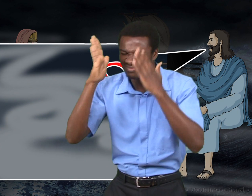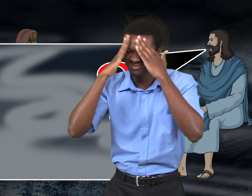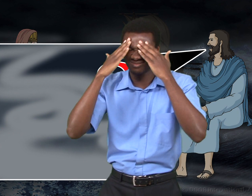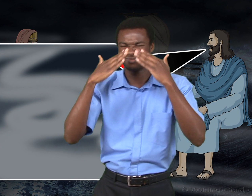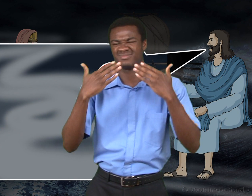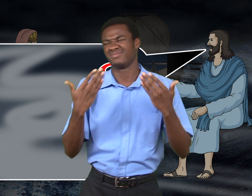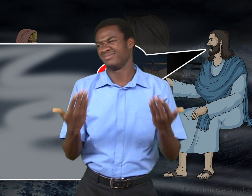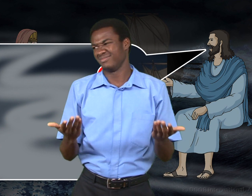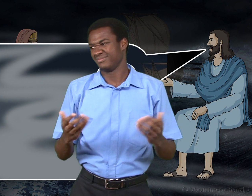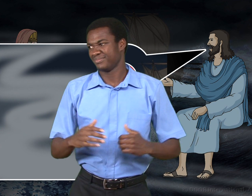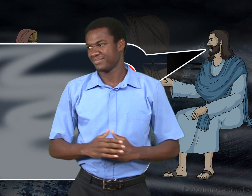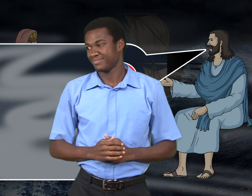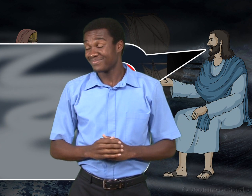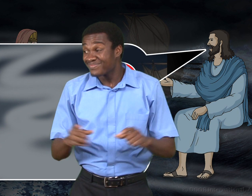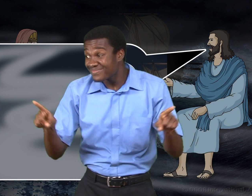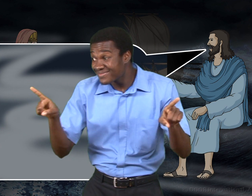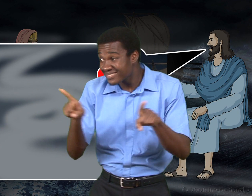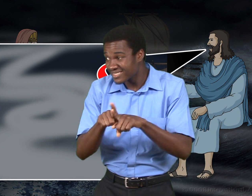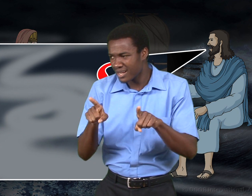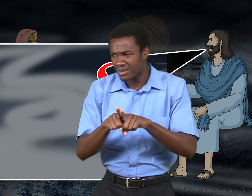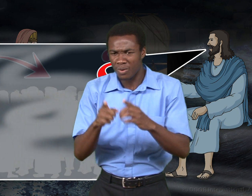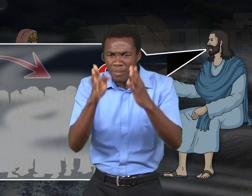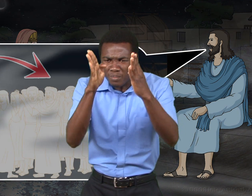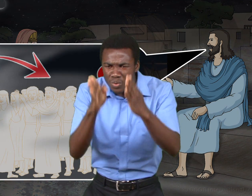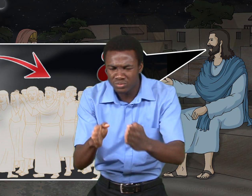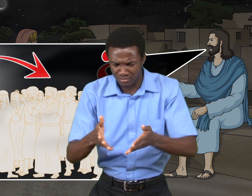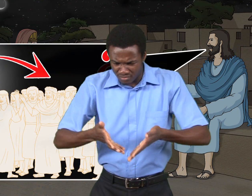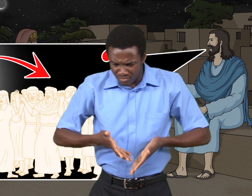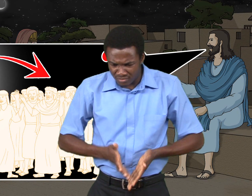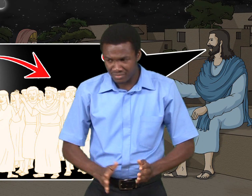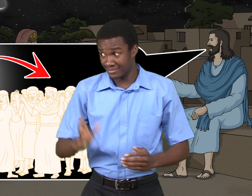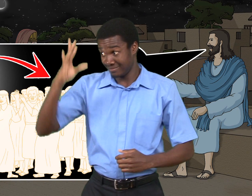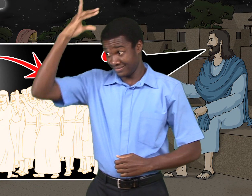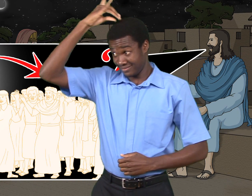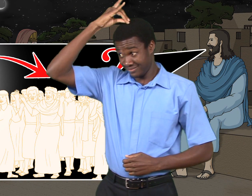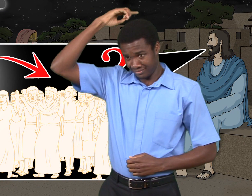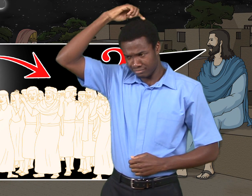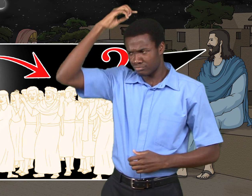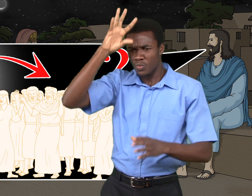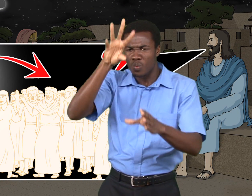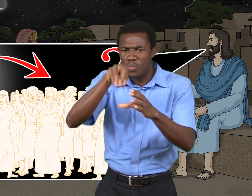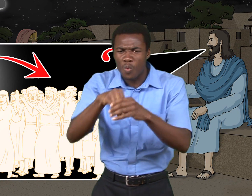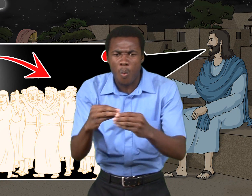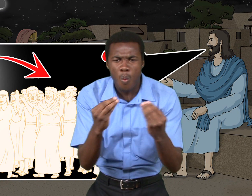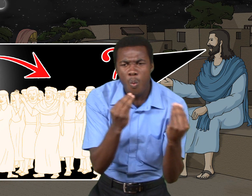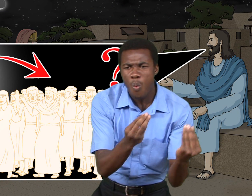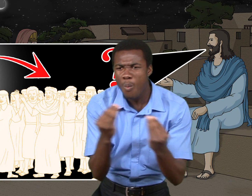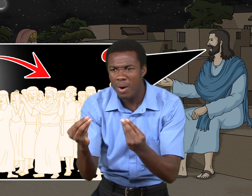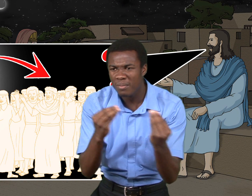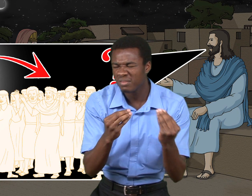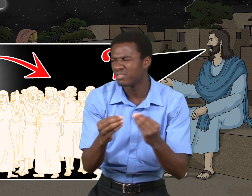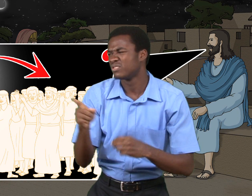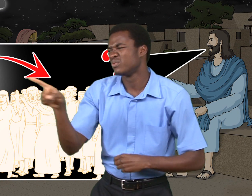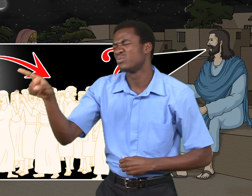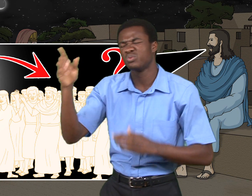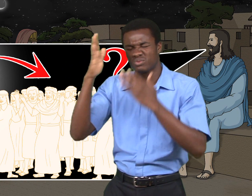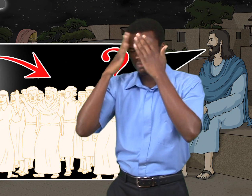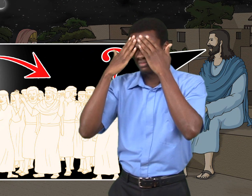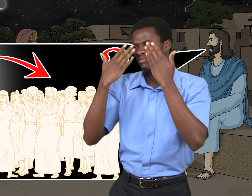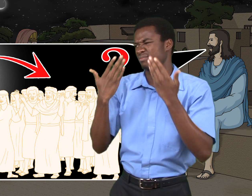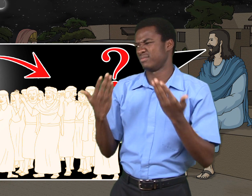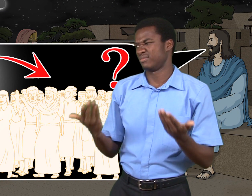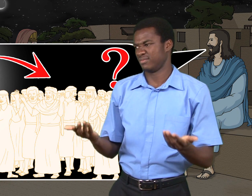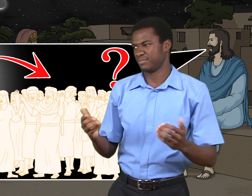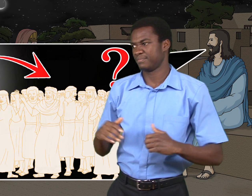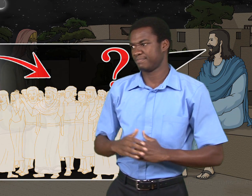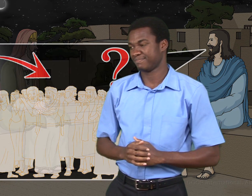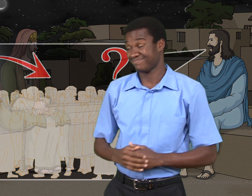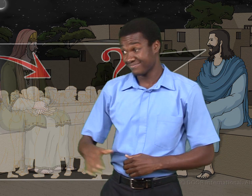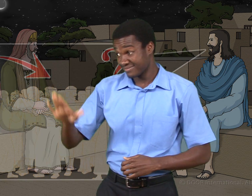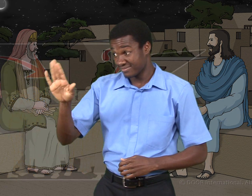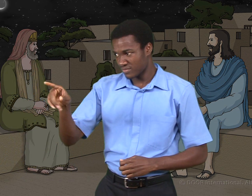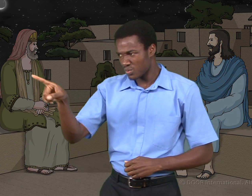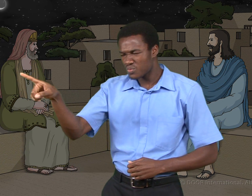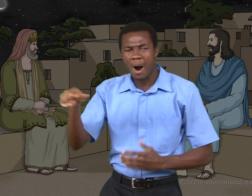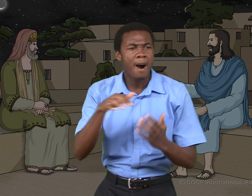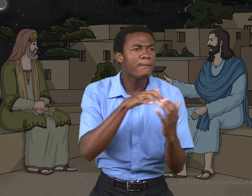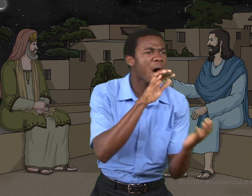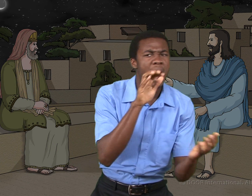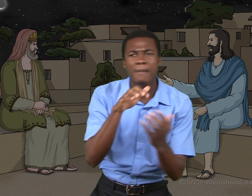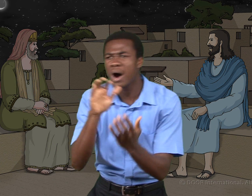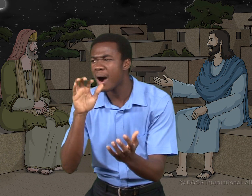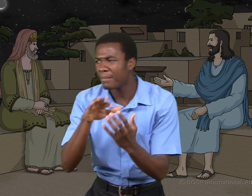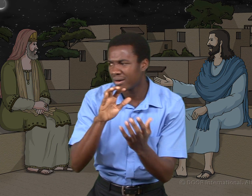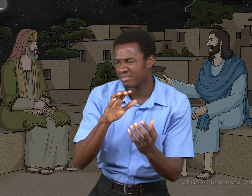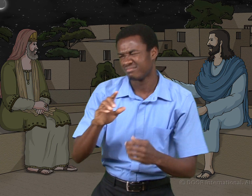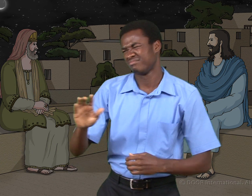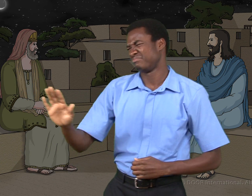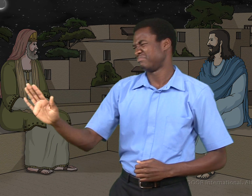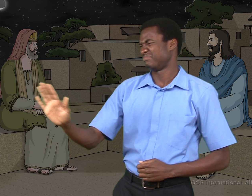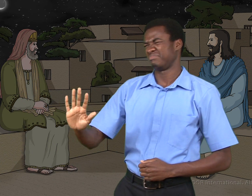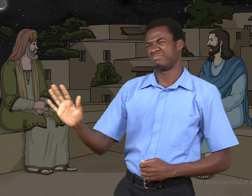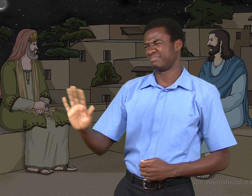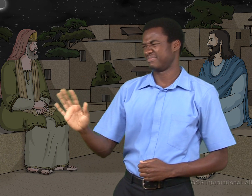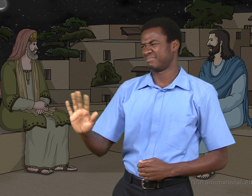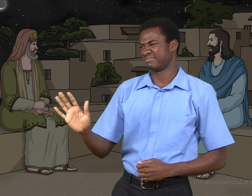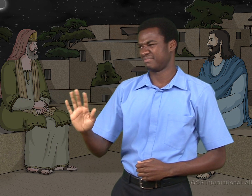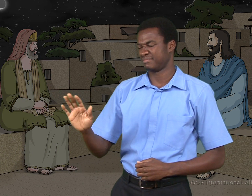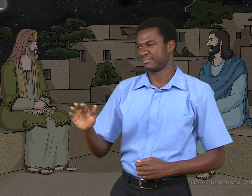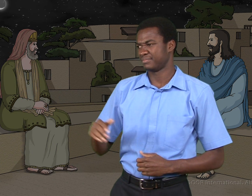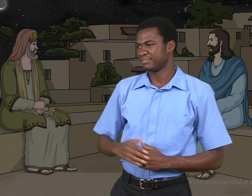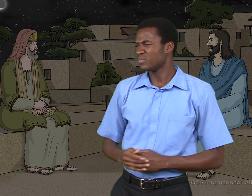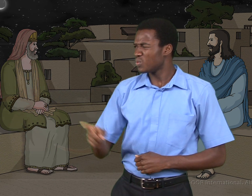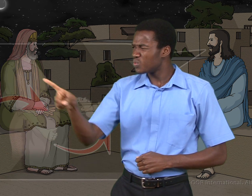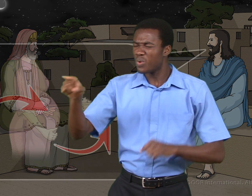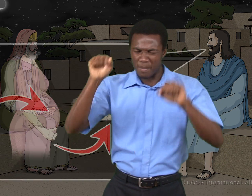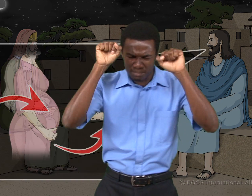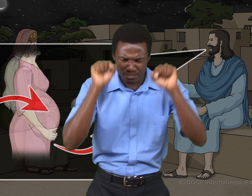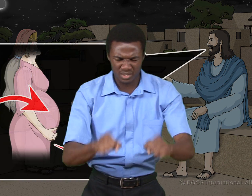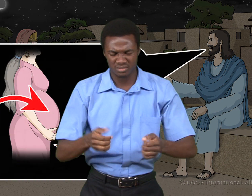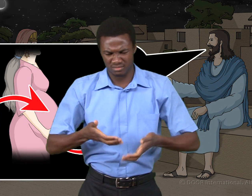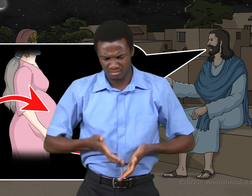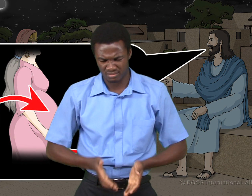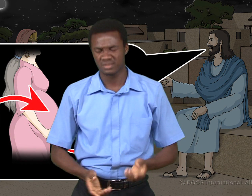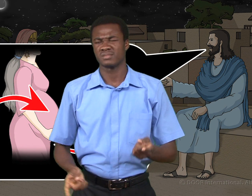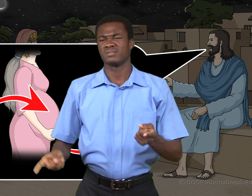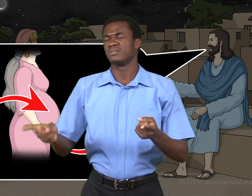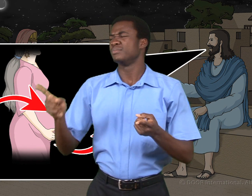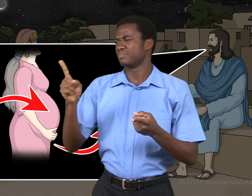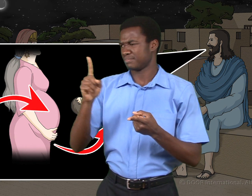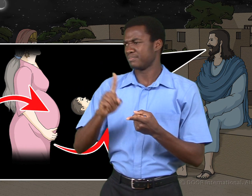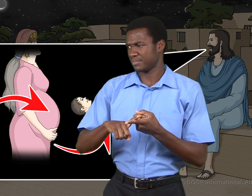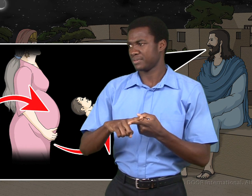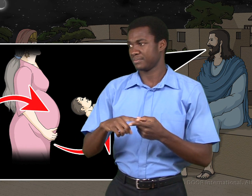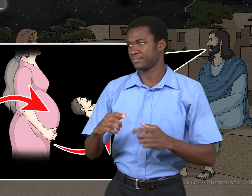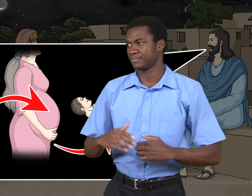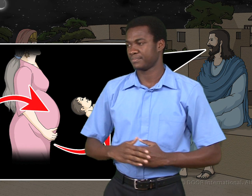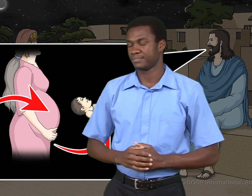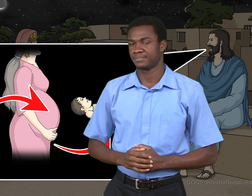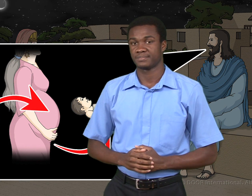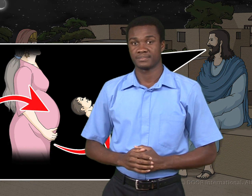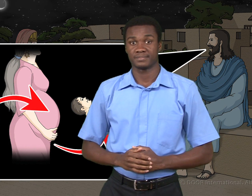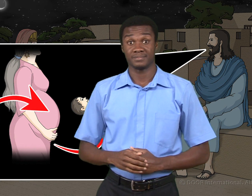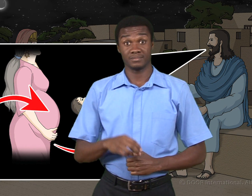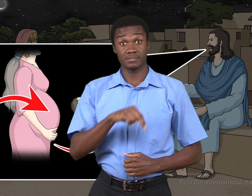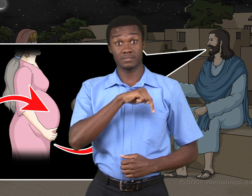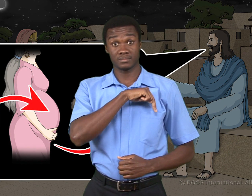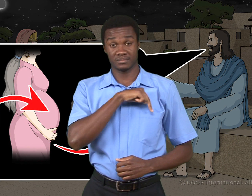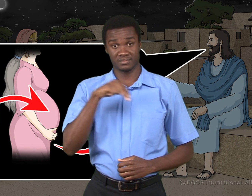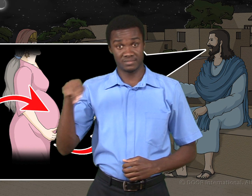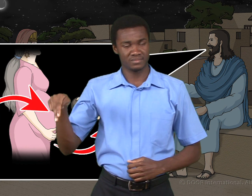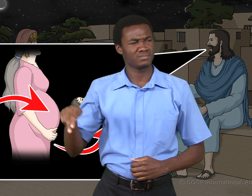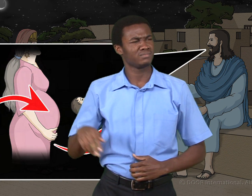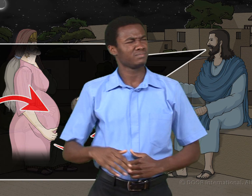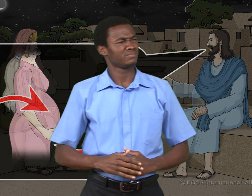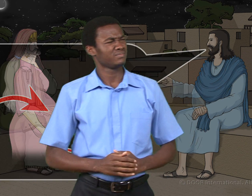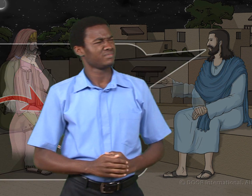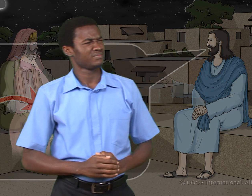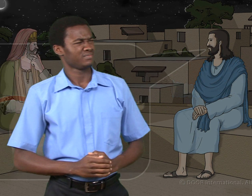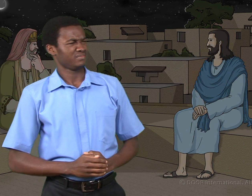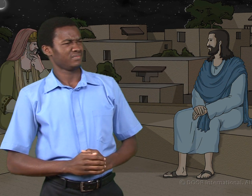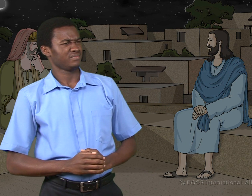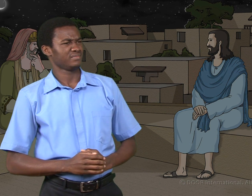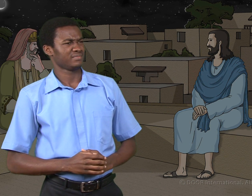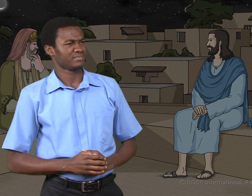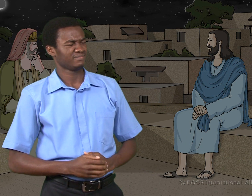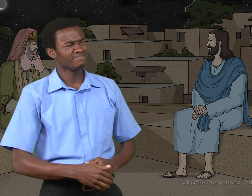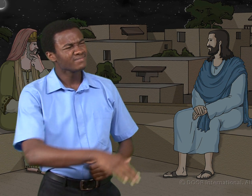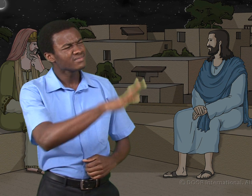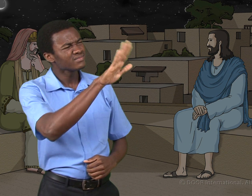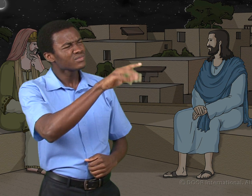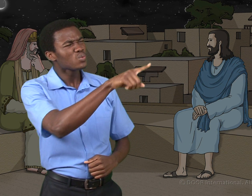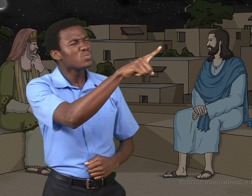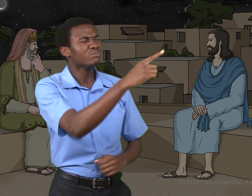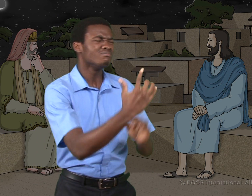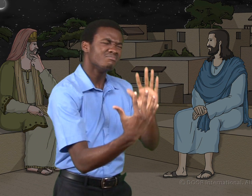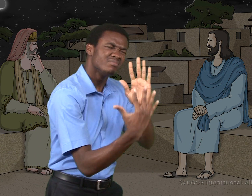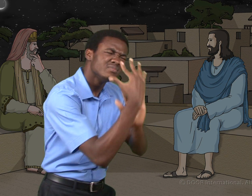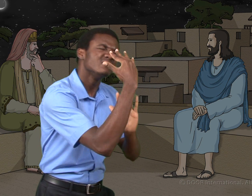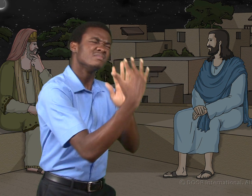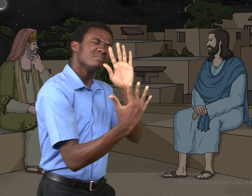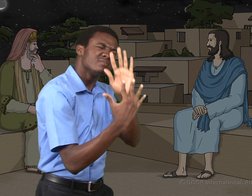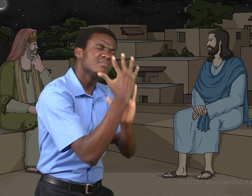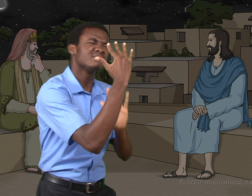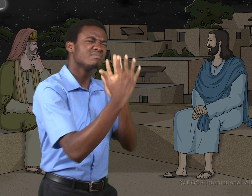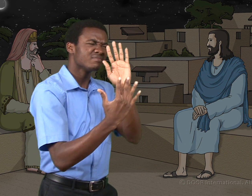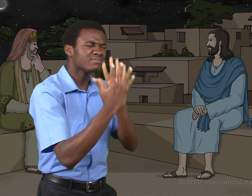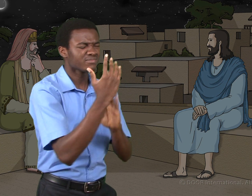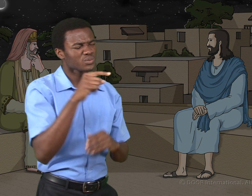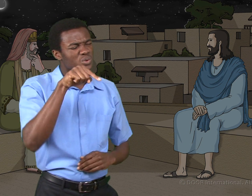So it is with everyone born of the Spirit.”